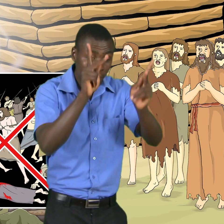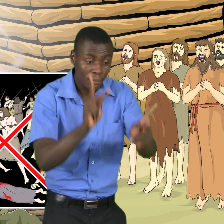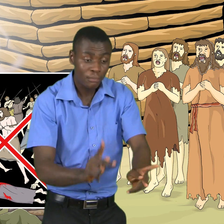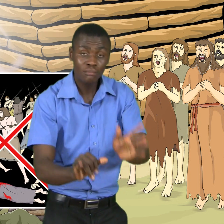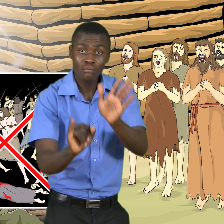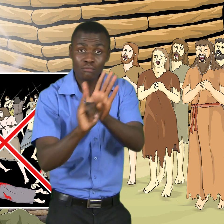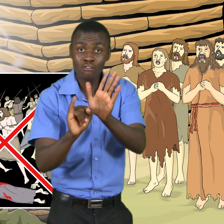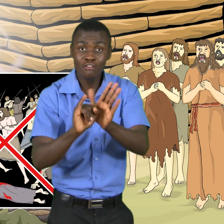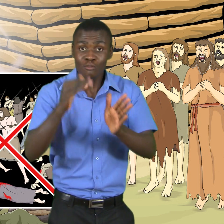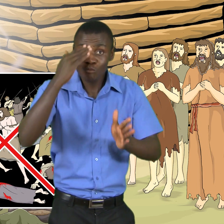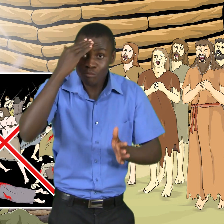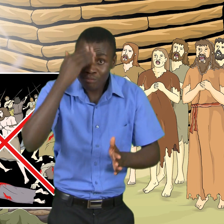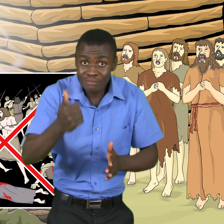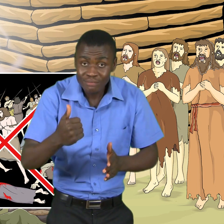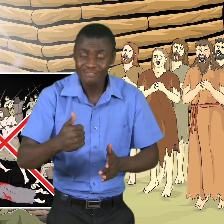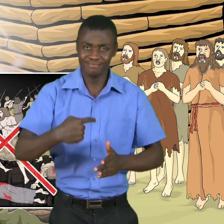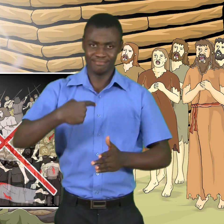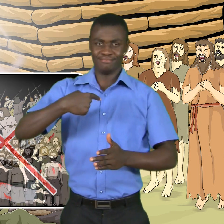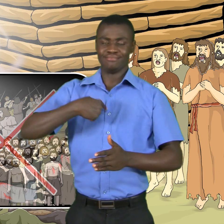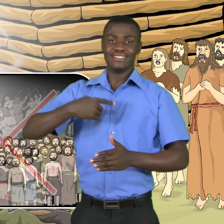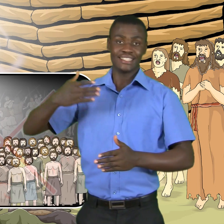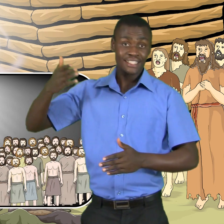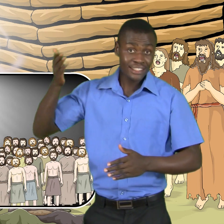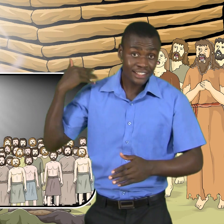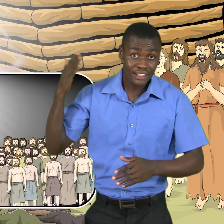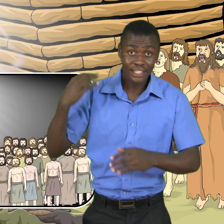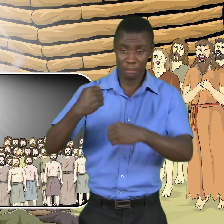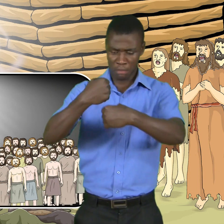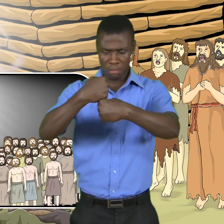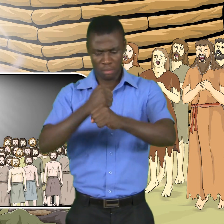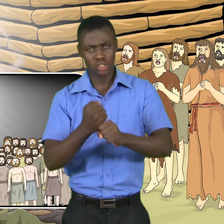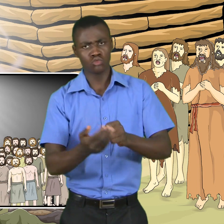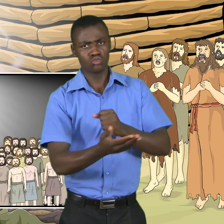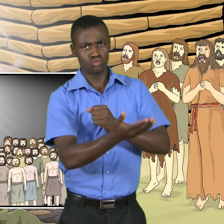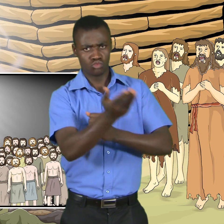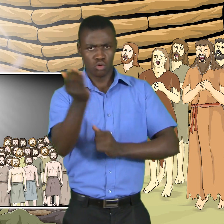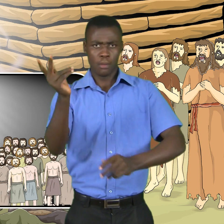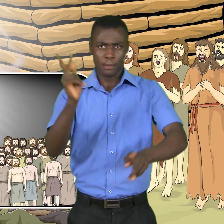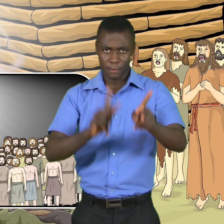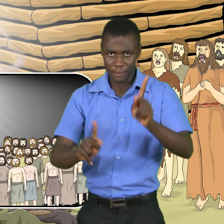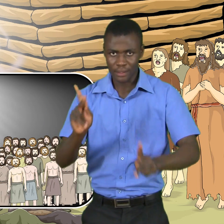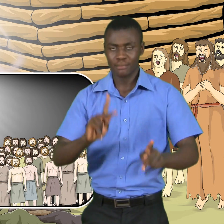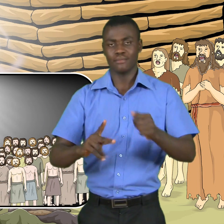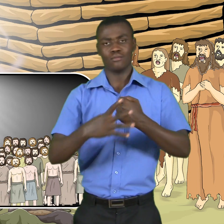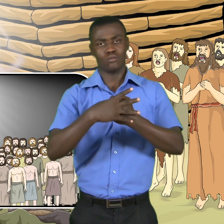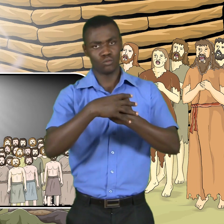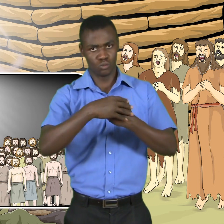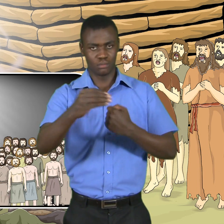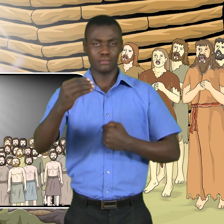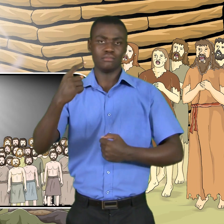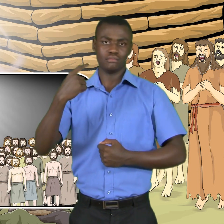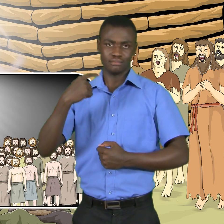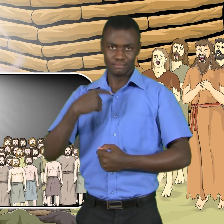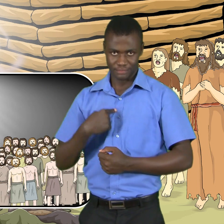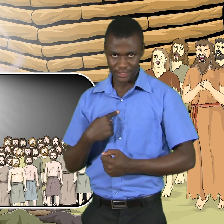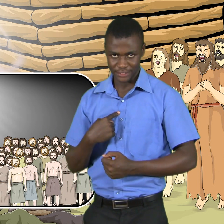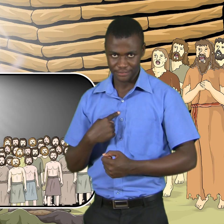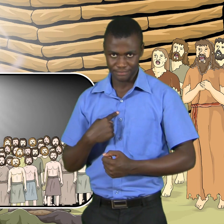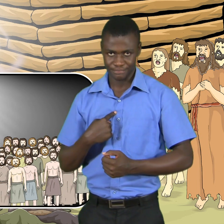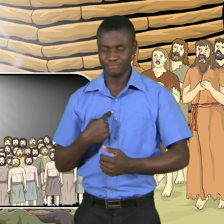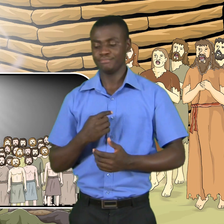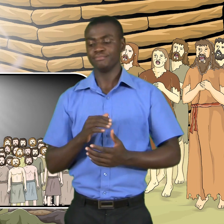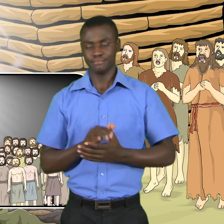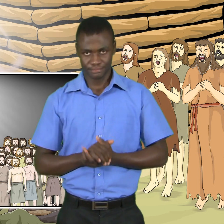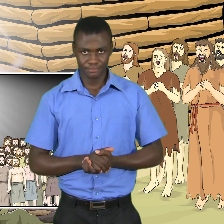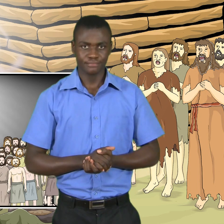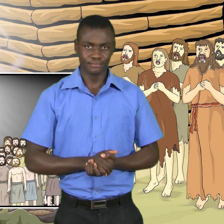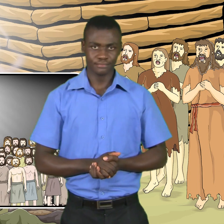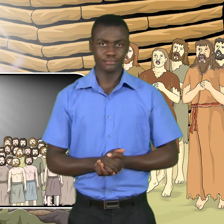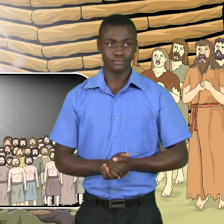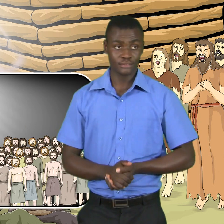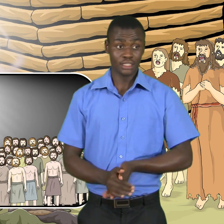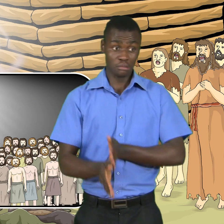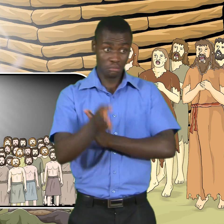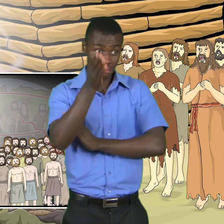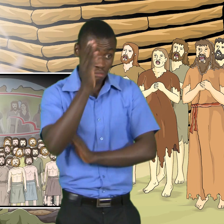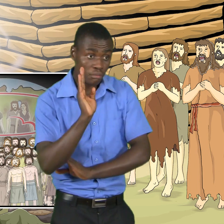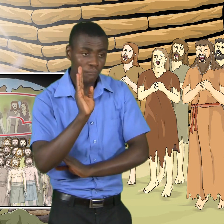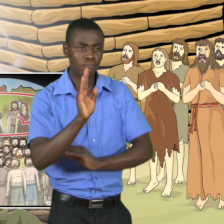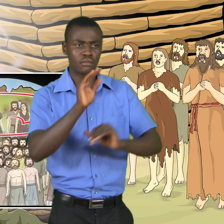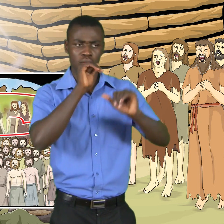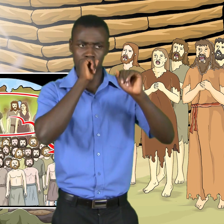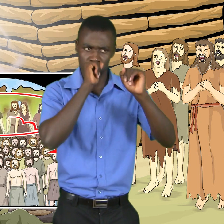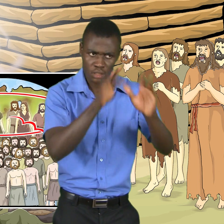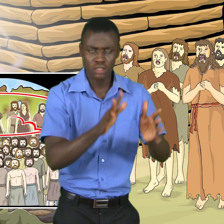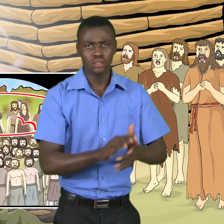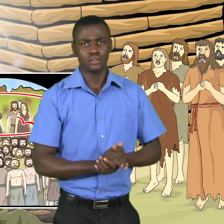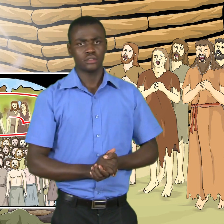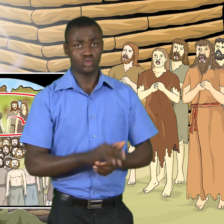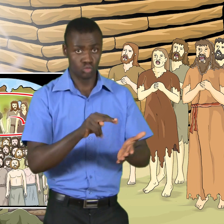for in His own image God has made mankind.